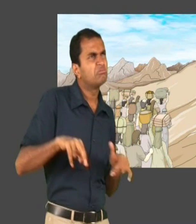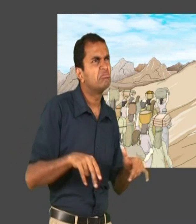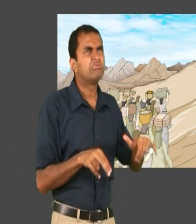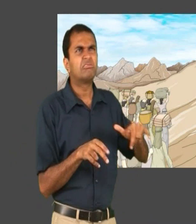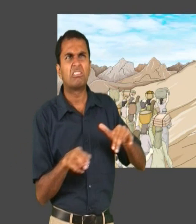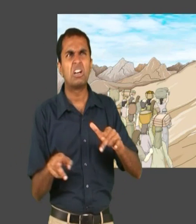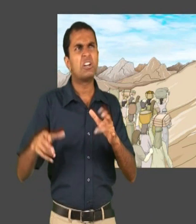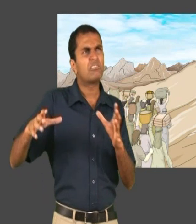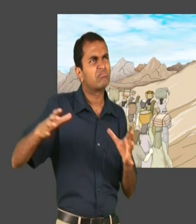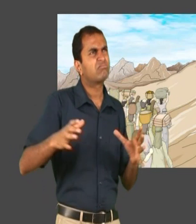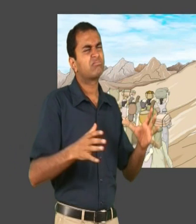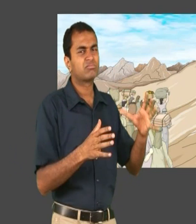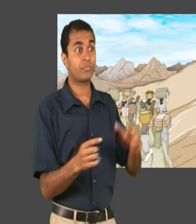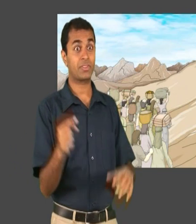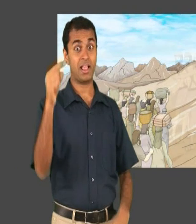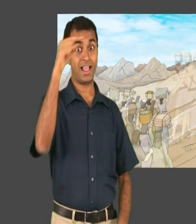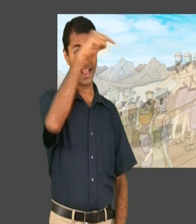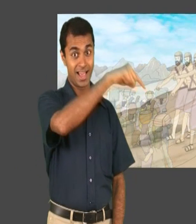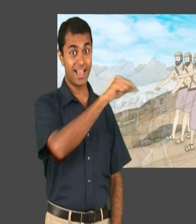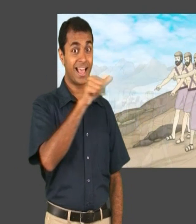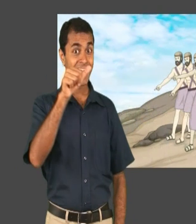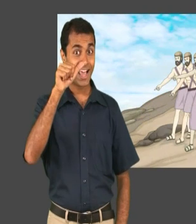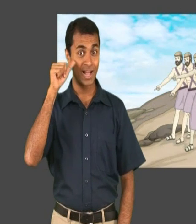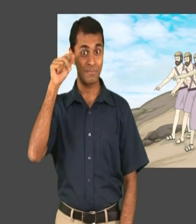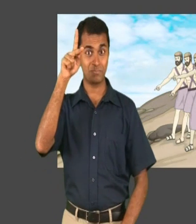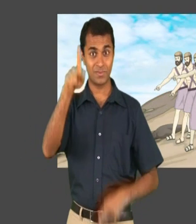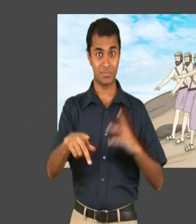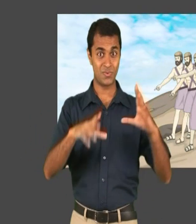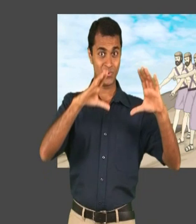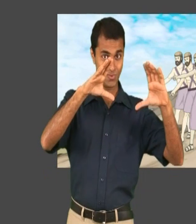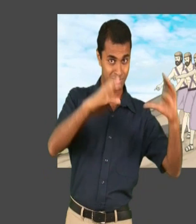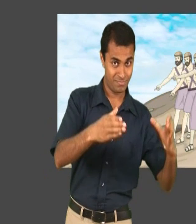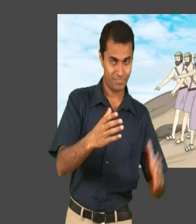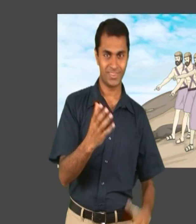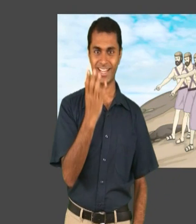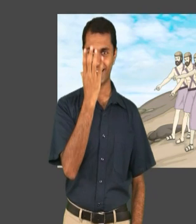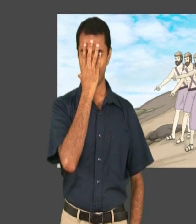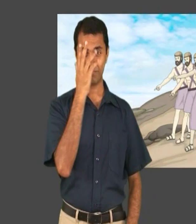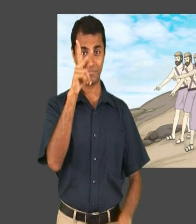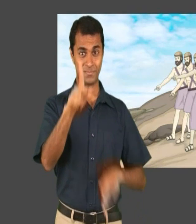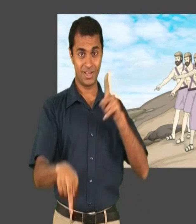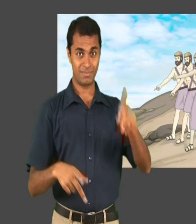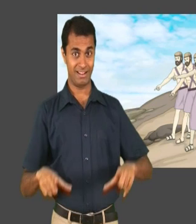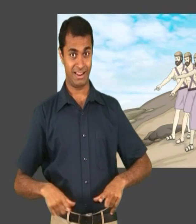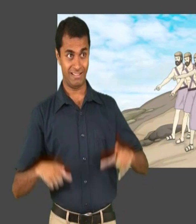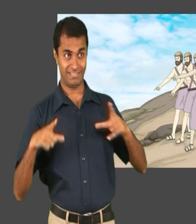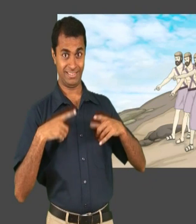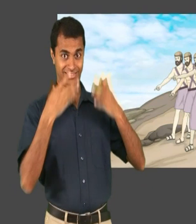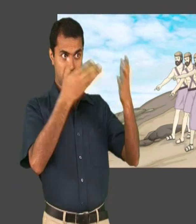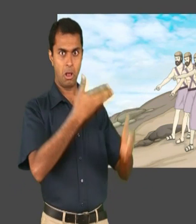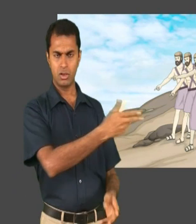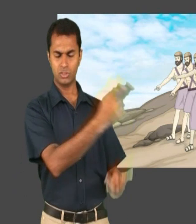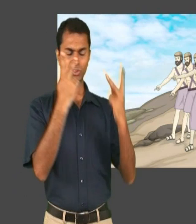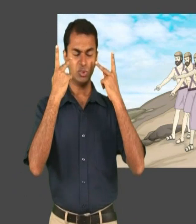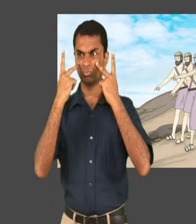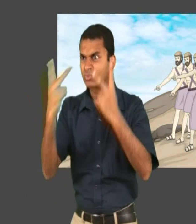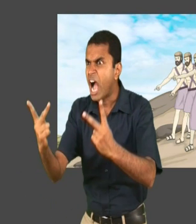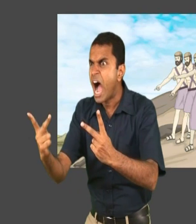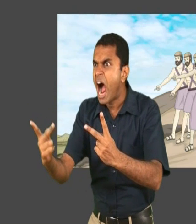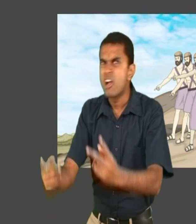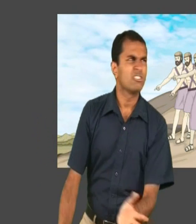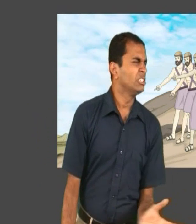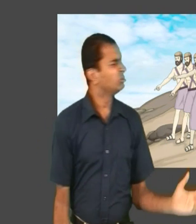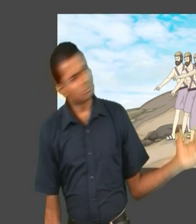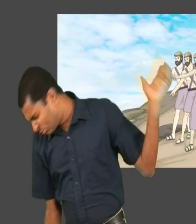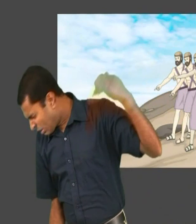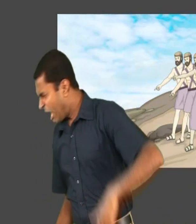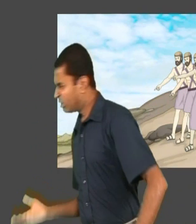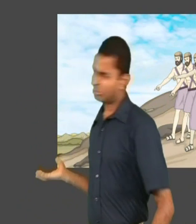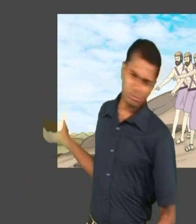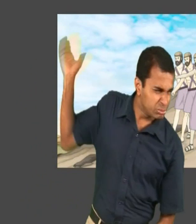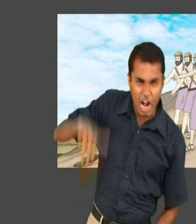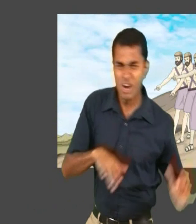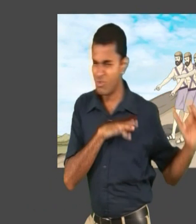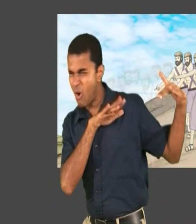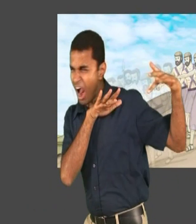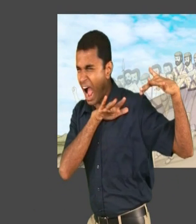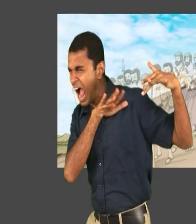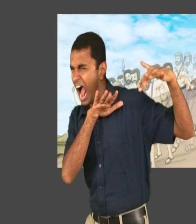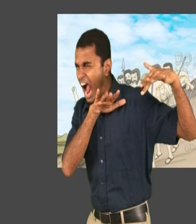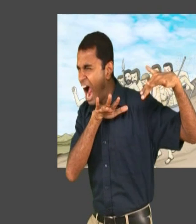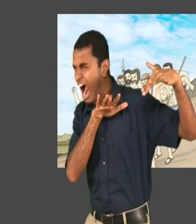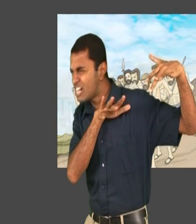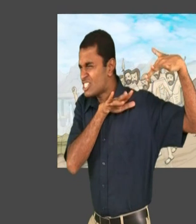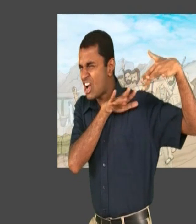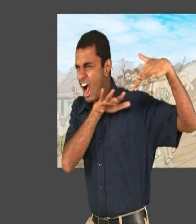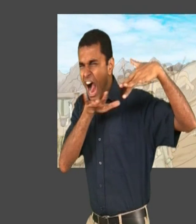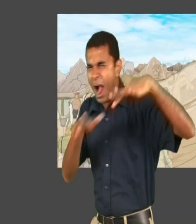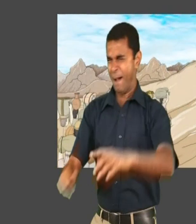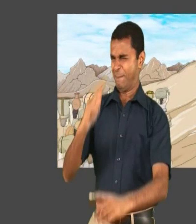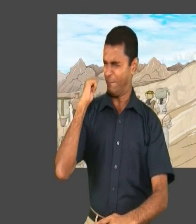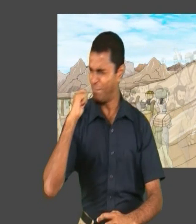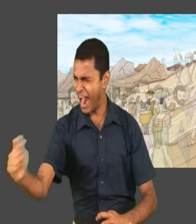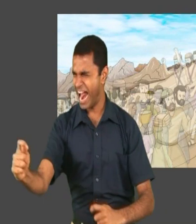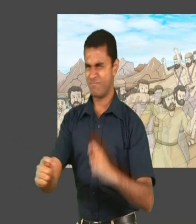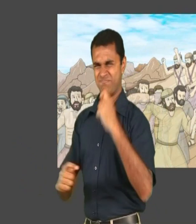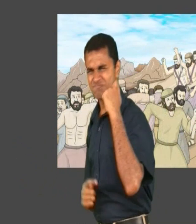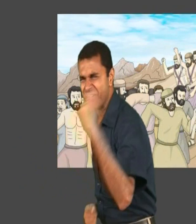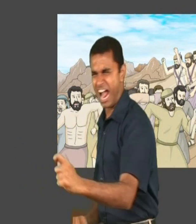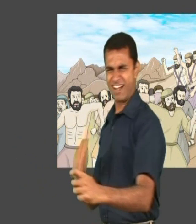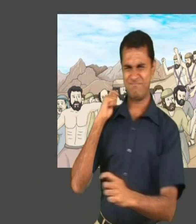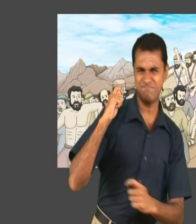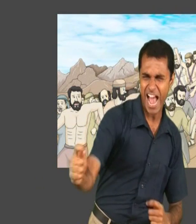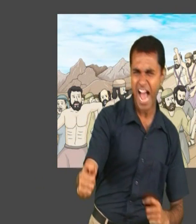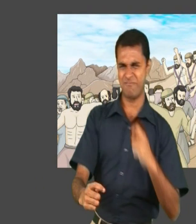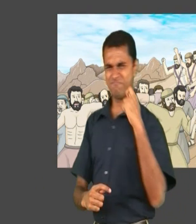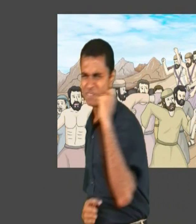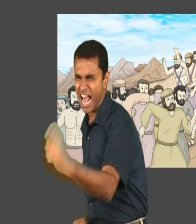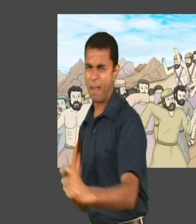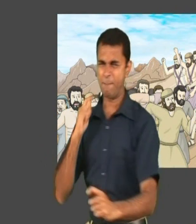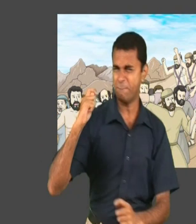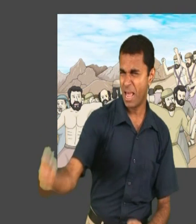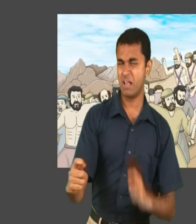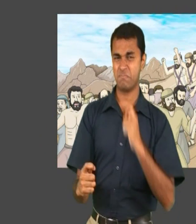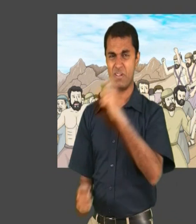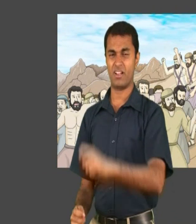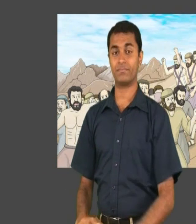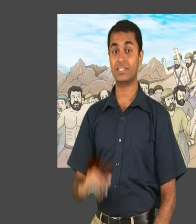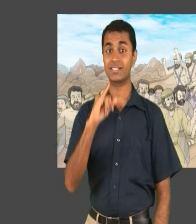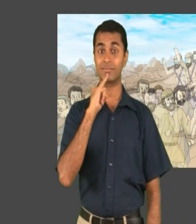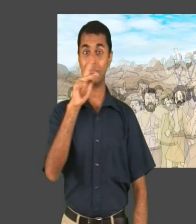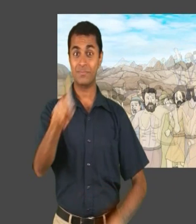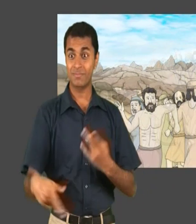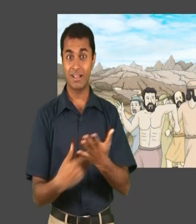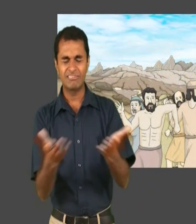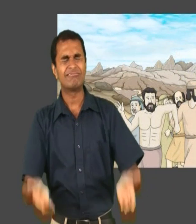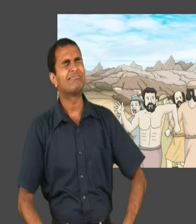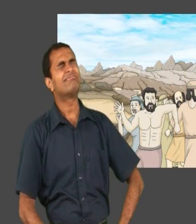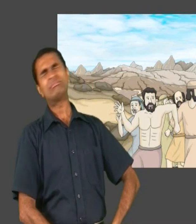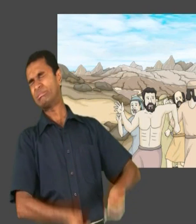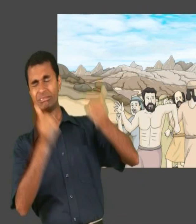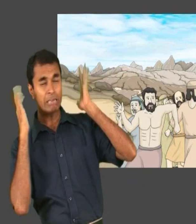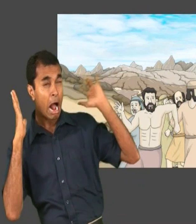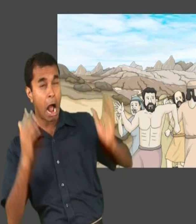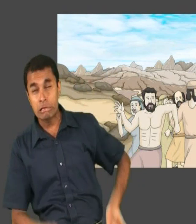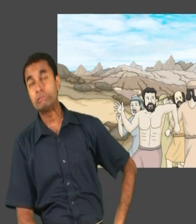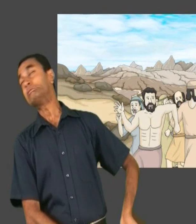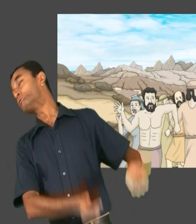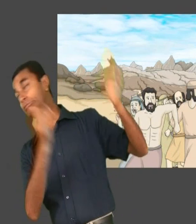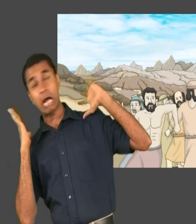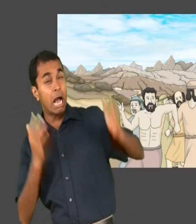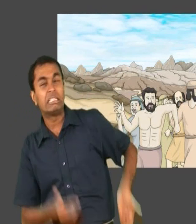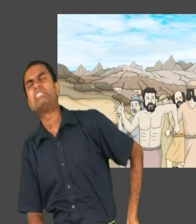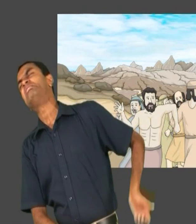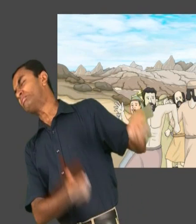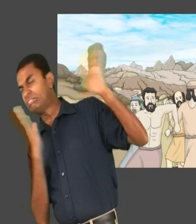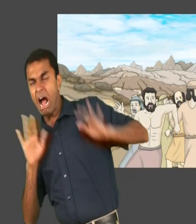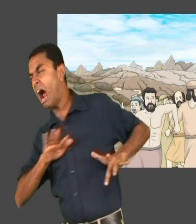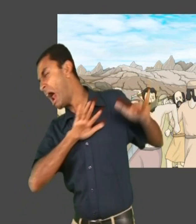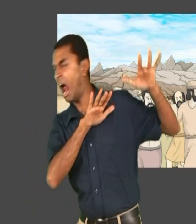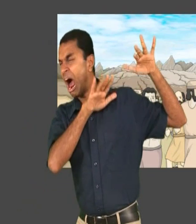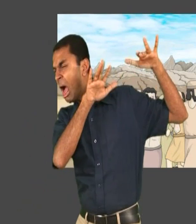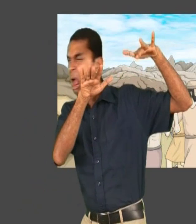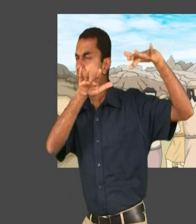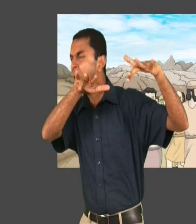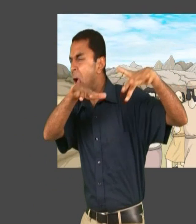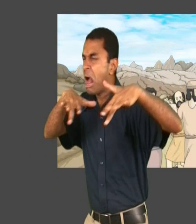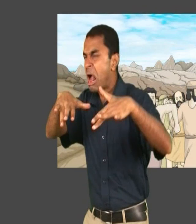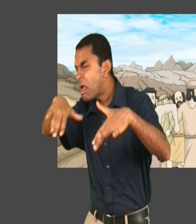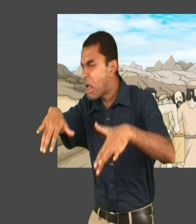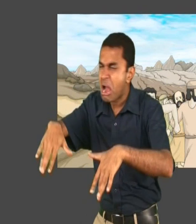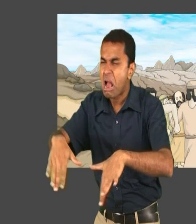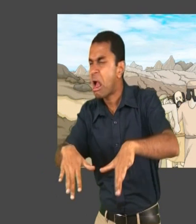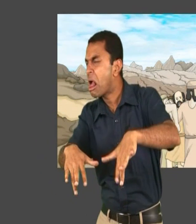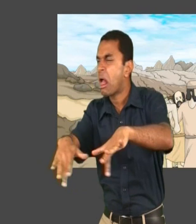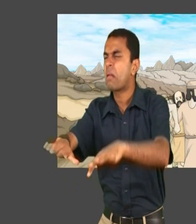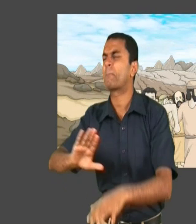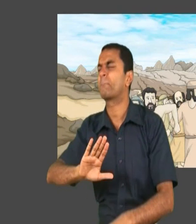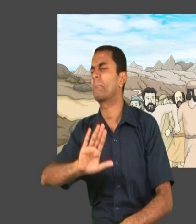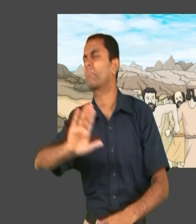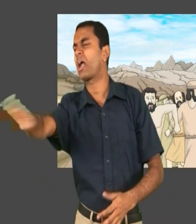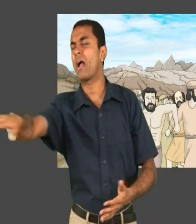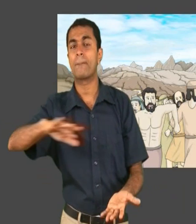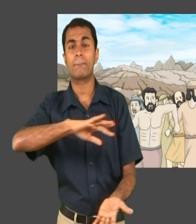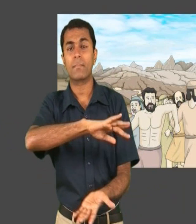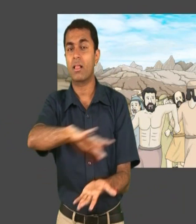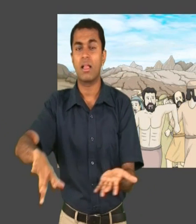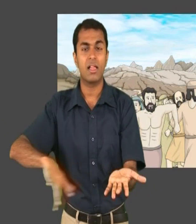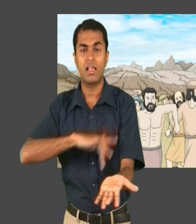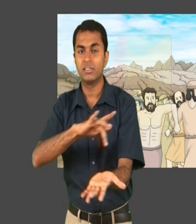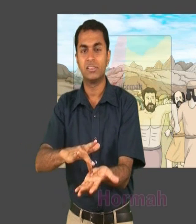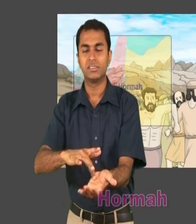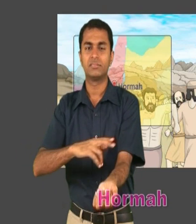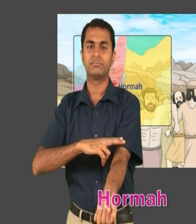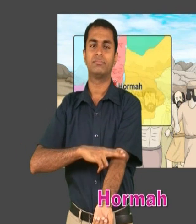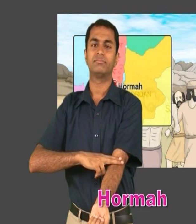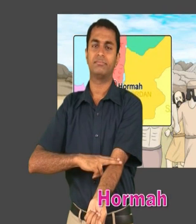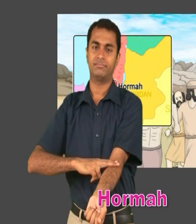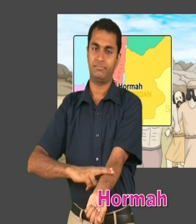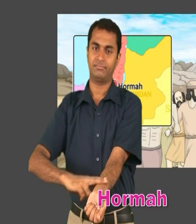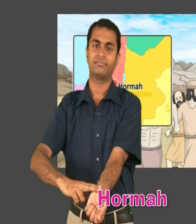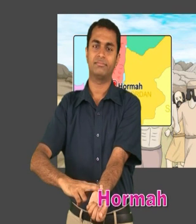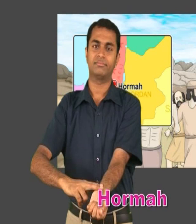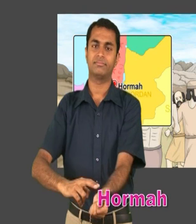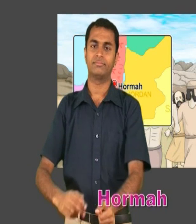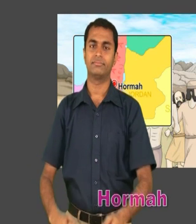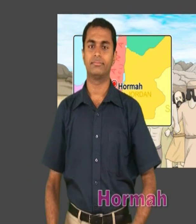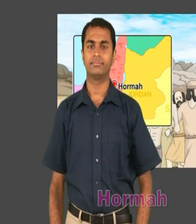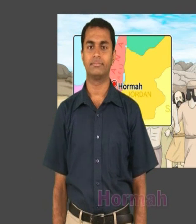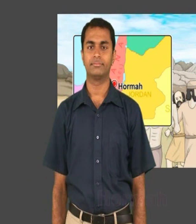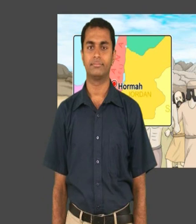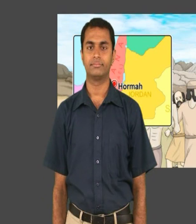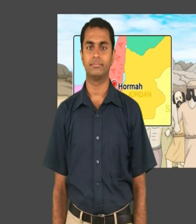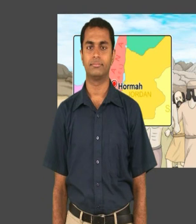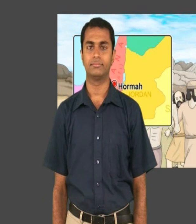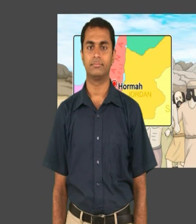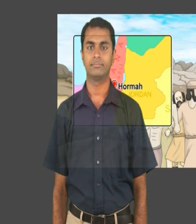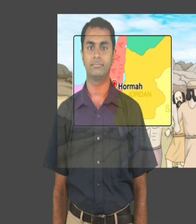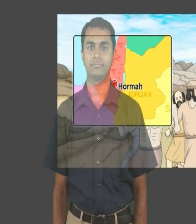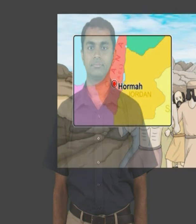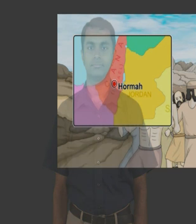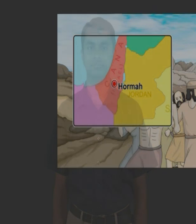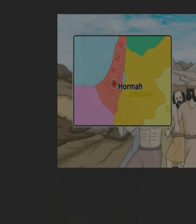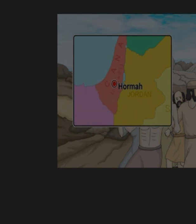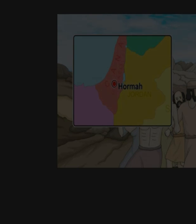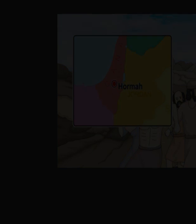Then the Amalekites and Canaanites who lived in that part of the hill country came down, attacked them, and routed them all the way to Hormah.